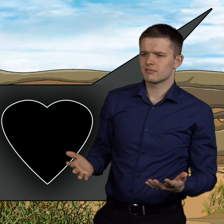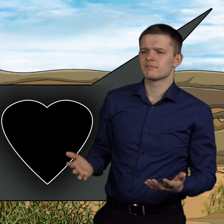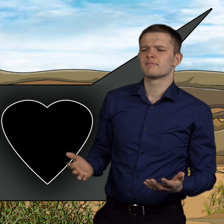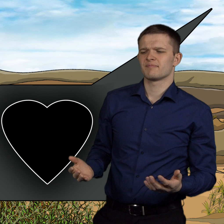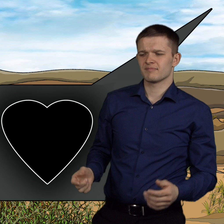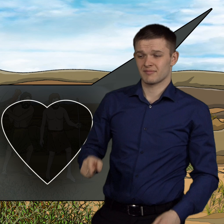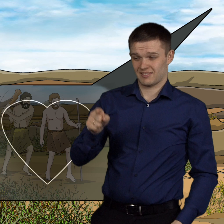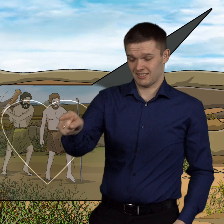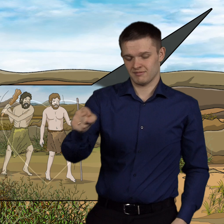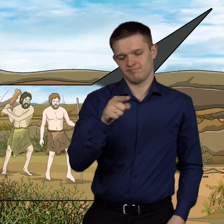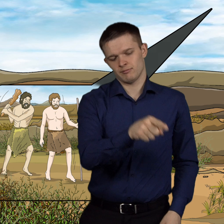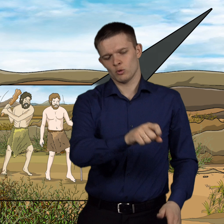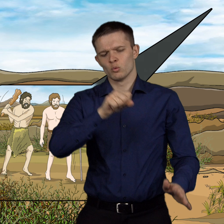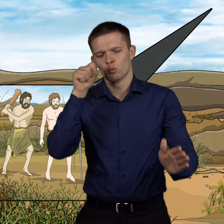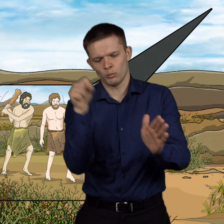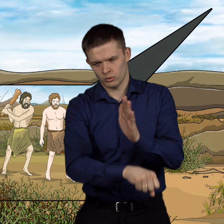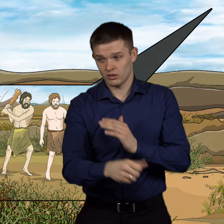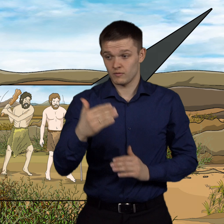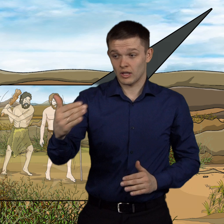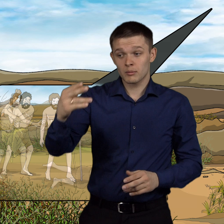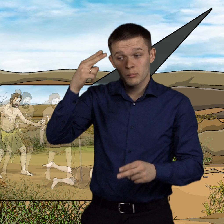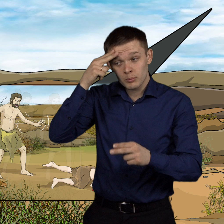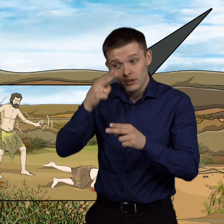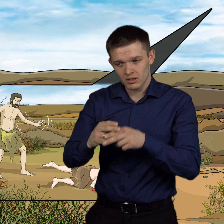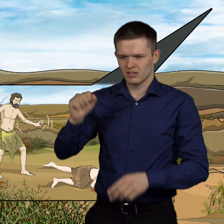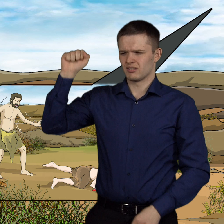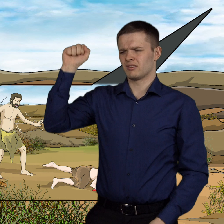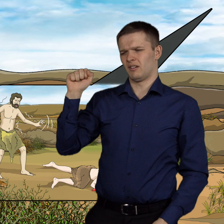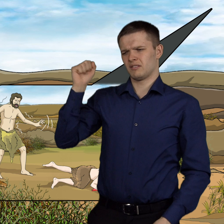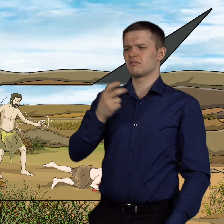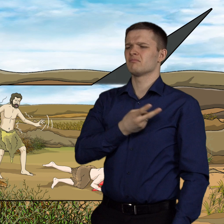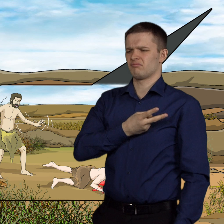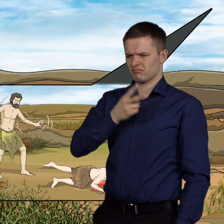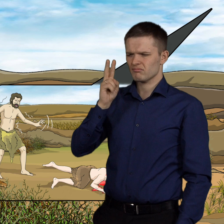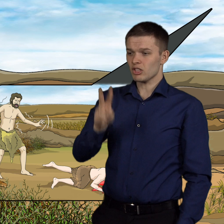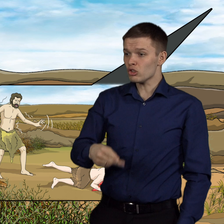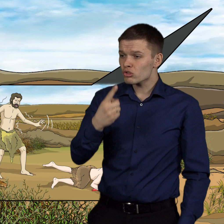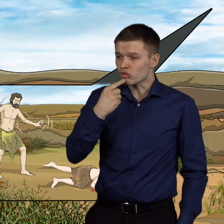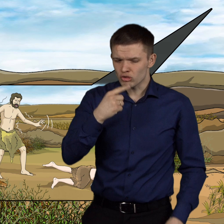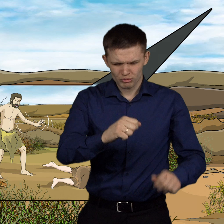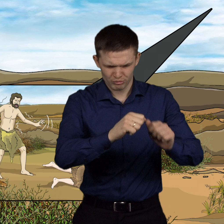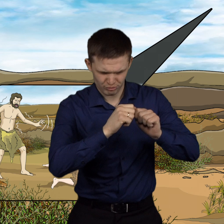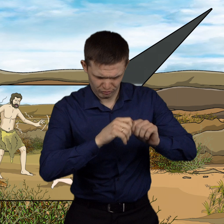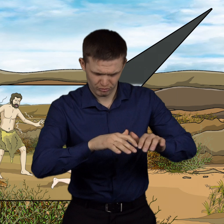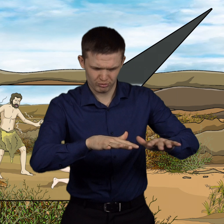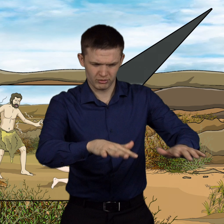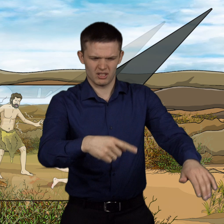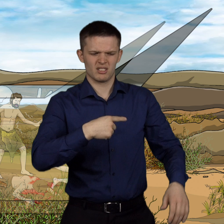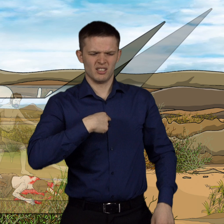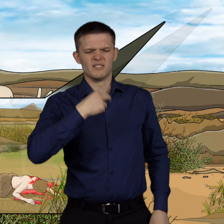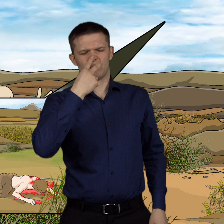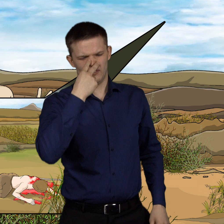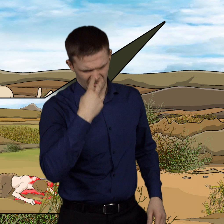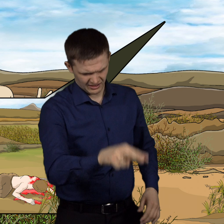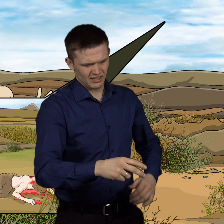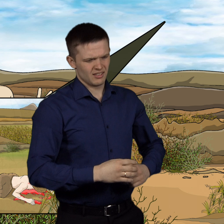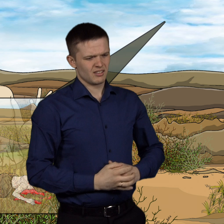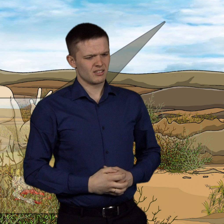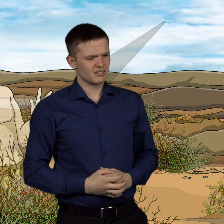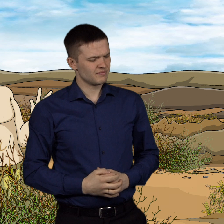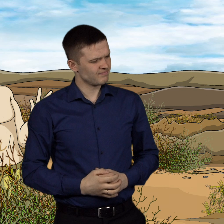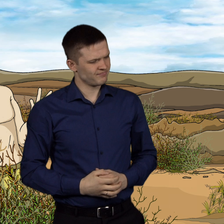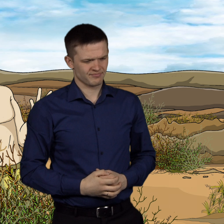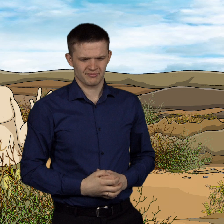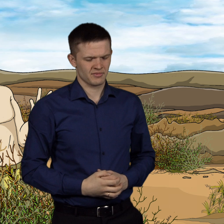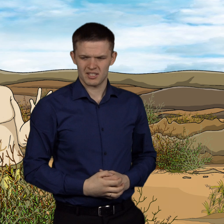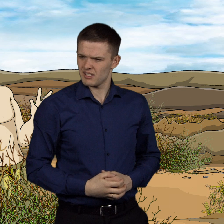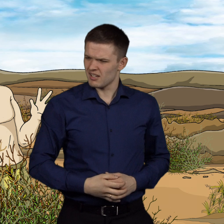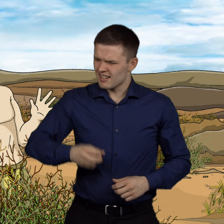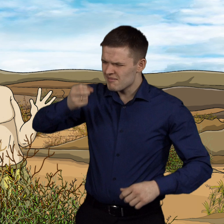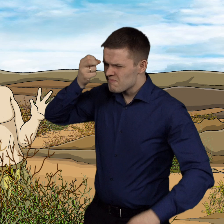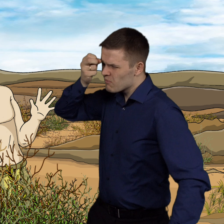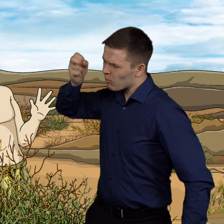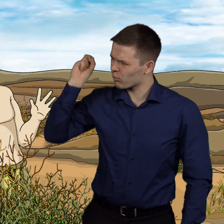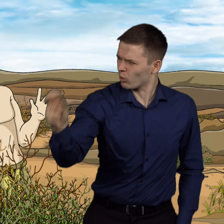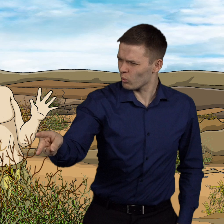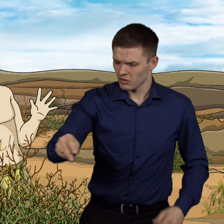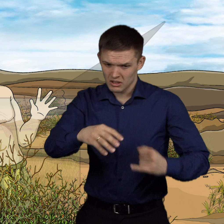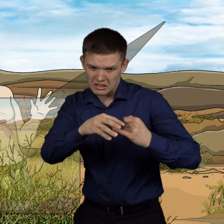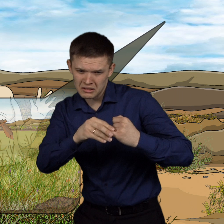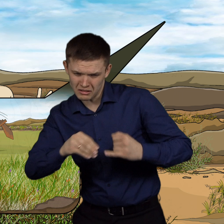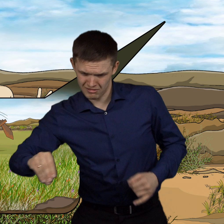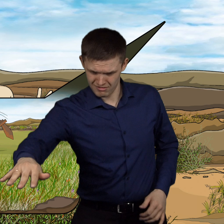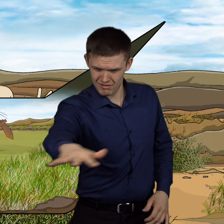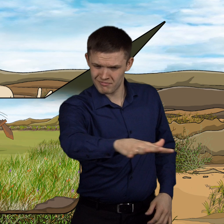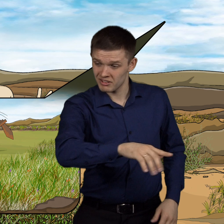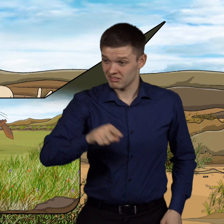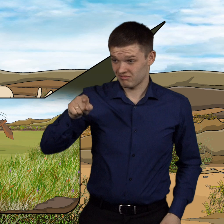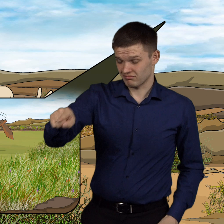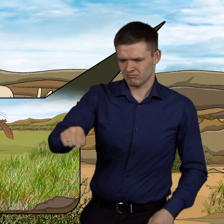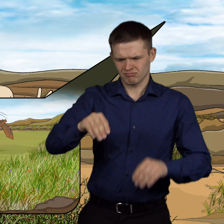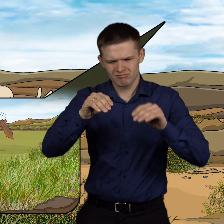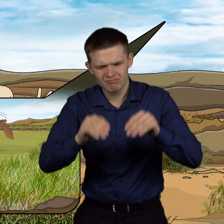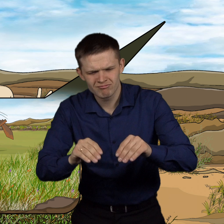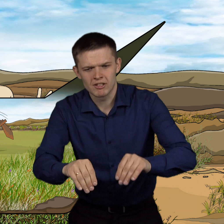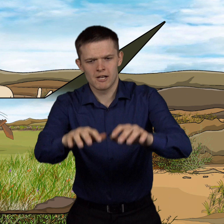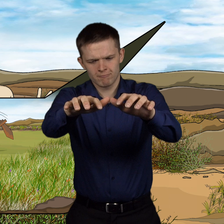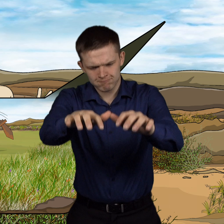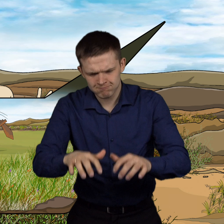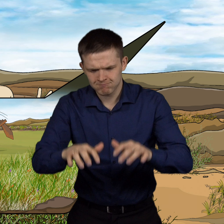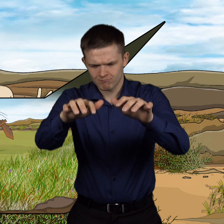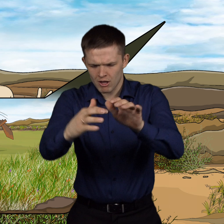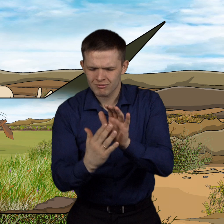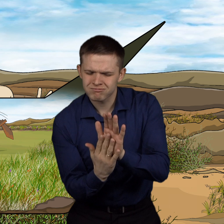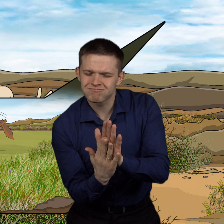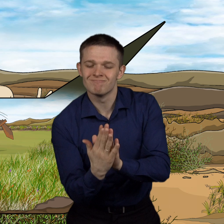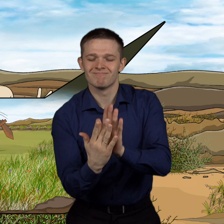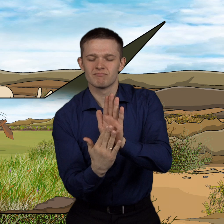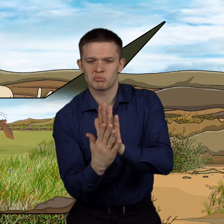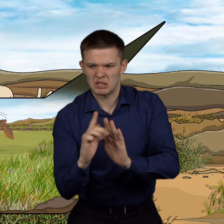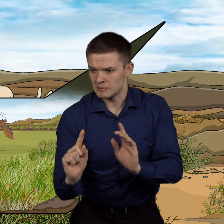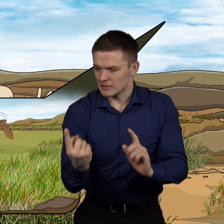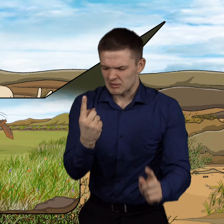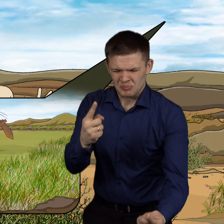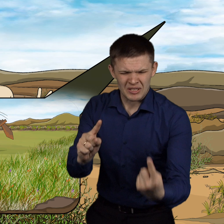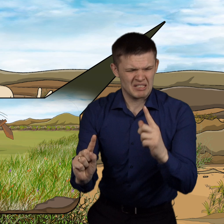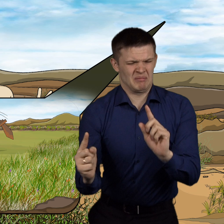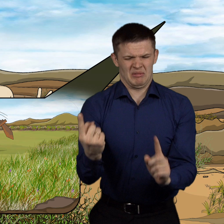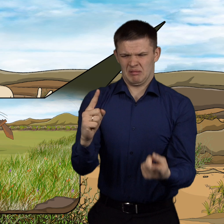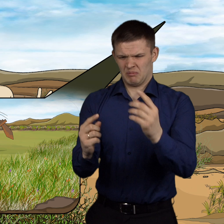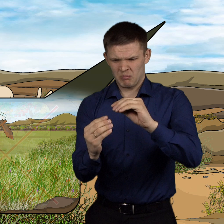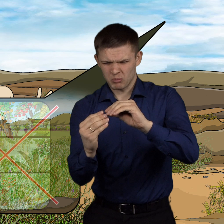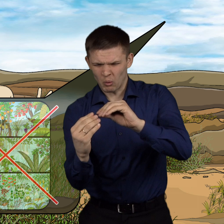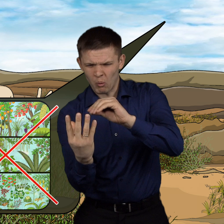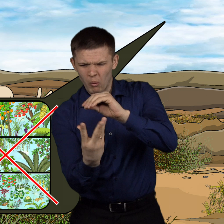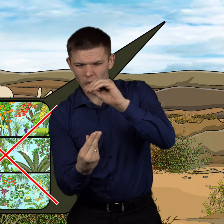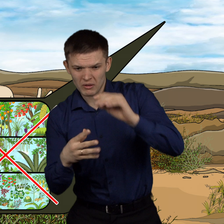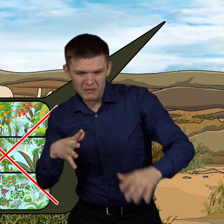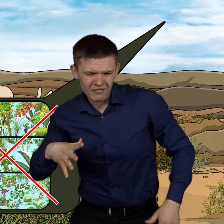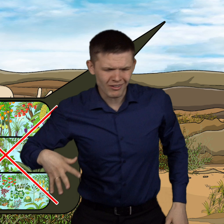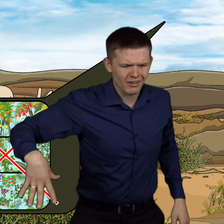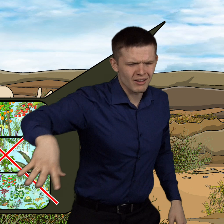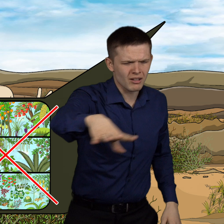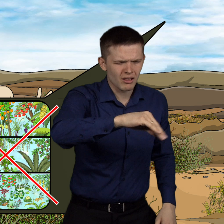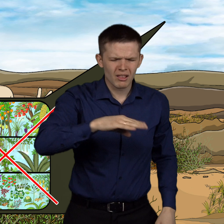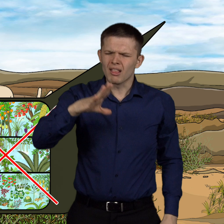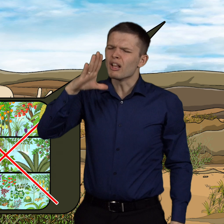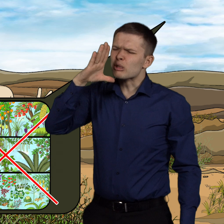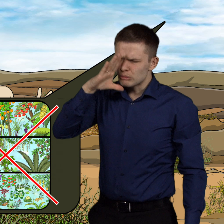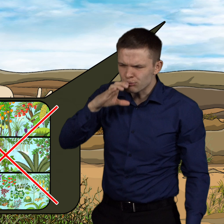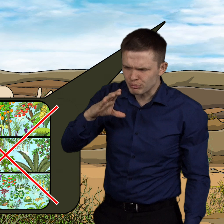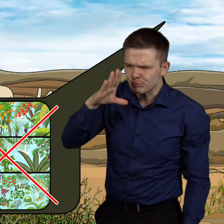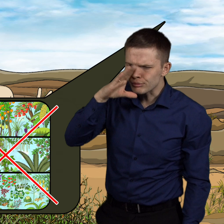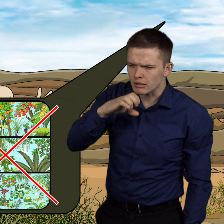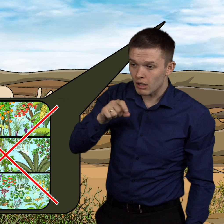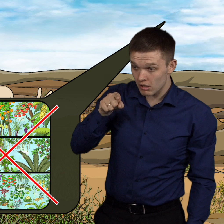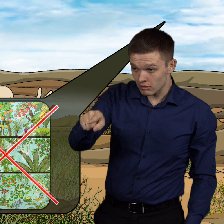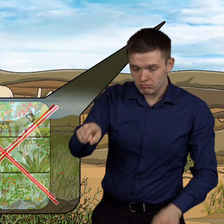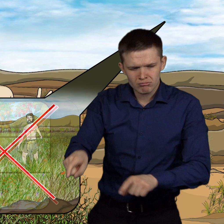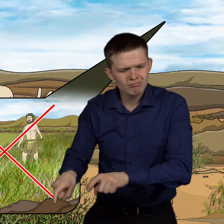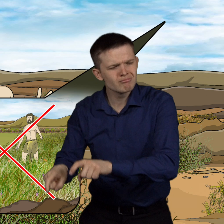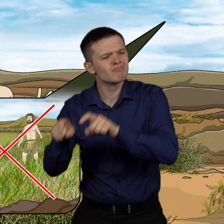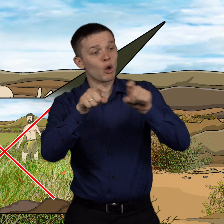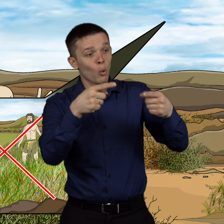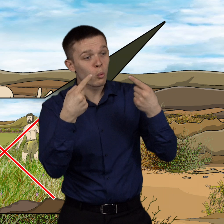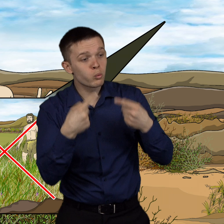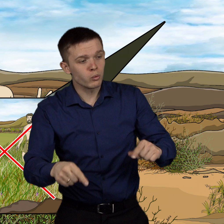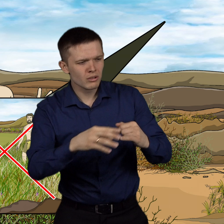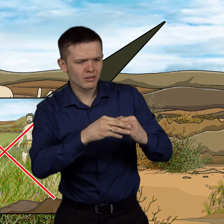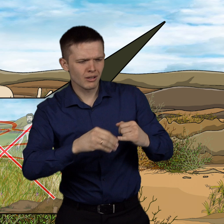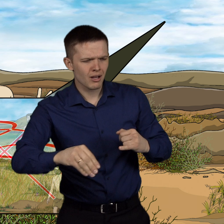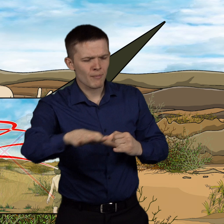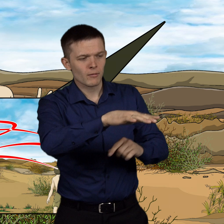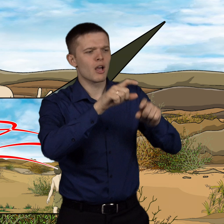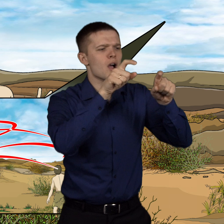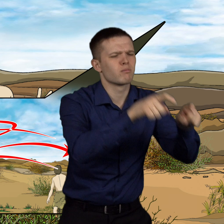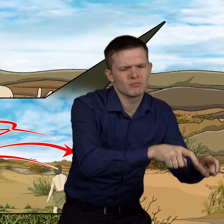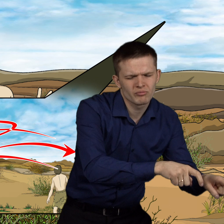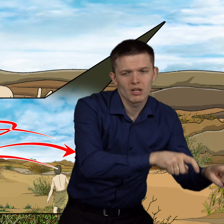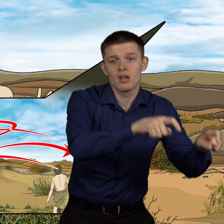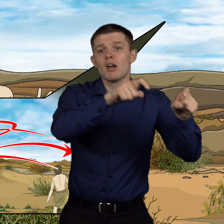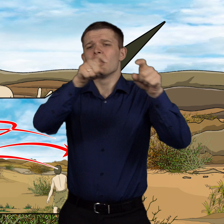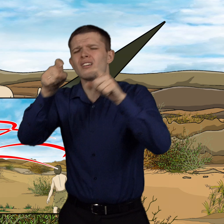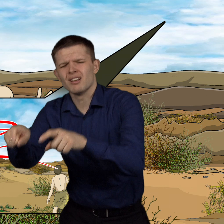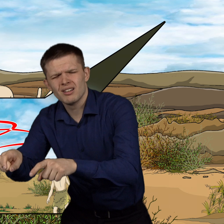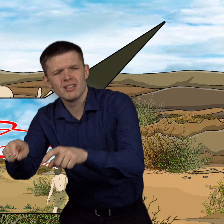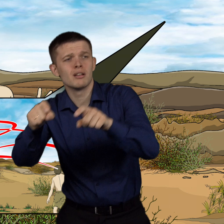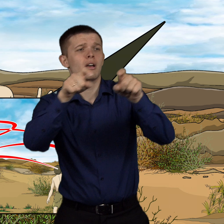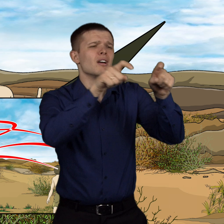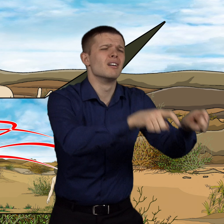“The voice of your brother’s blood cries out to Me from the ground. Now you are cursed and banished from the ground, which has opened its mouth to receive your brother’s blood from your hand. When you till the ground, it will no longer yield its produce to you.